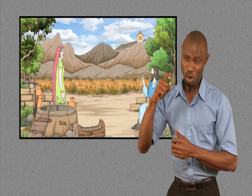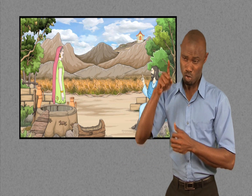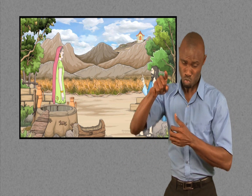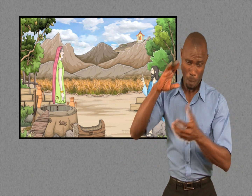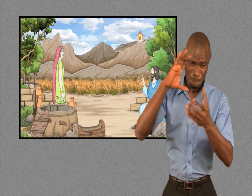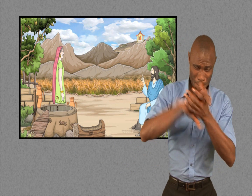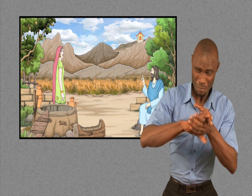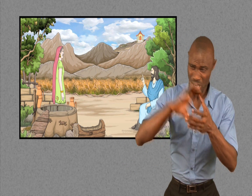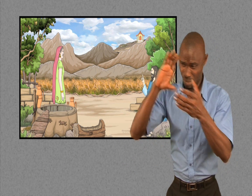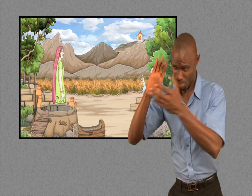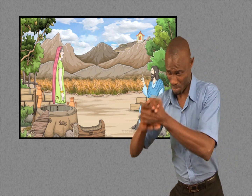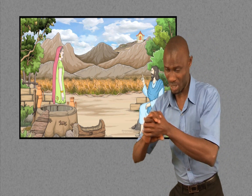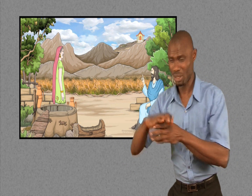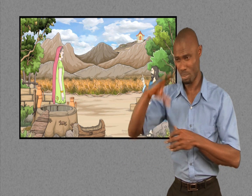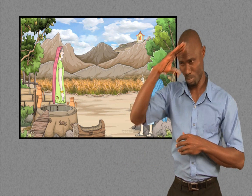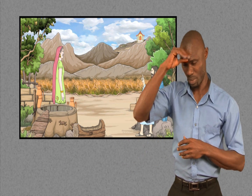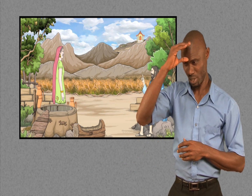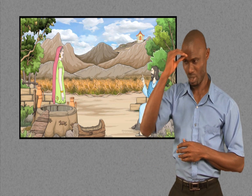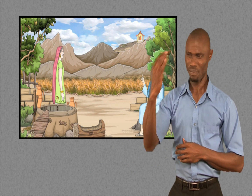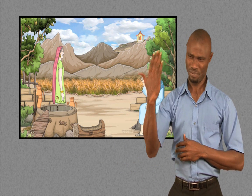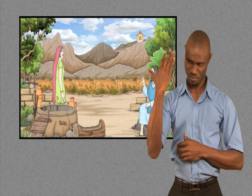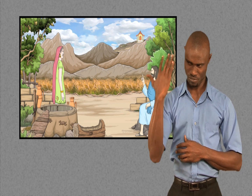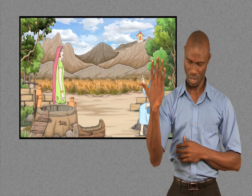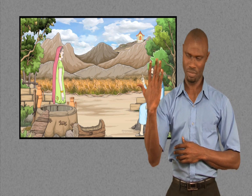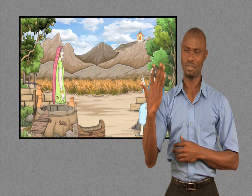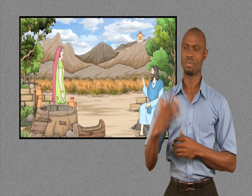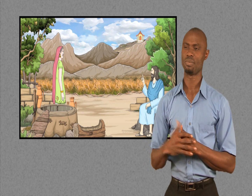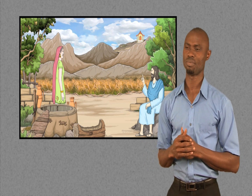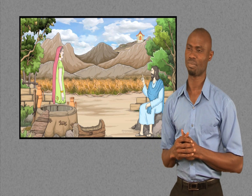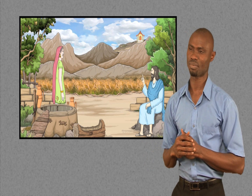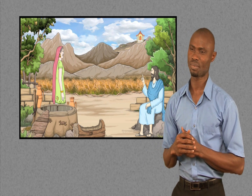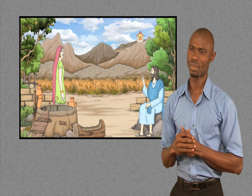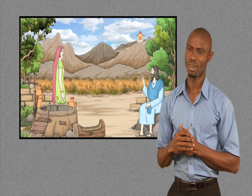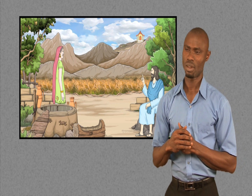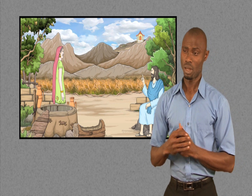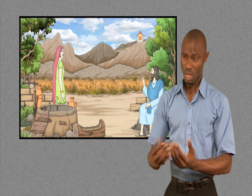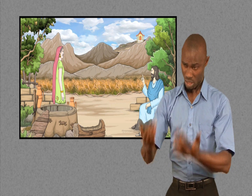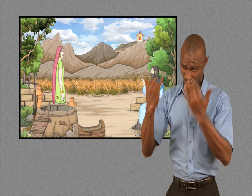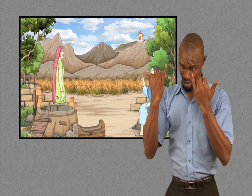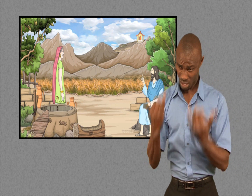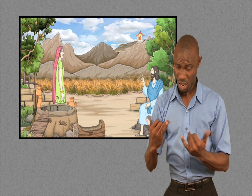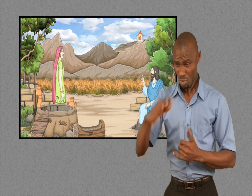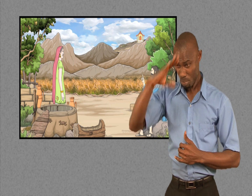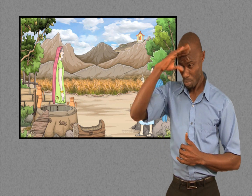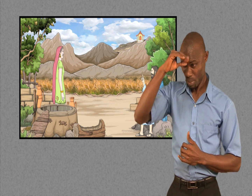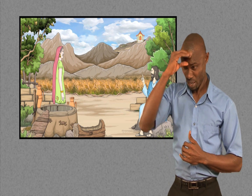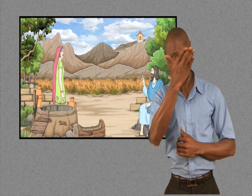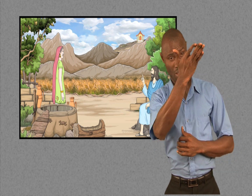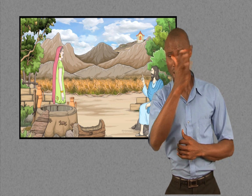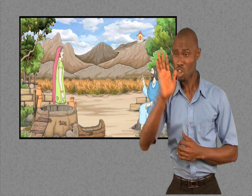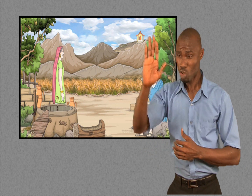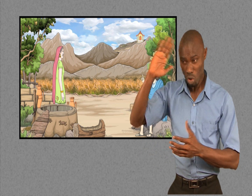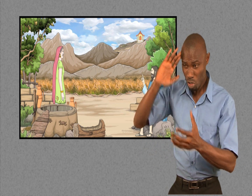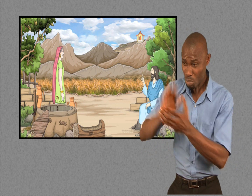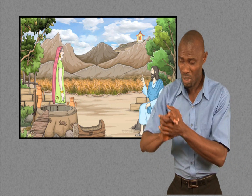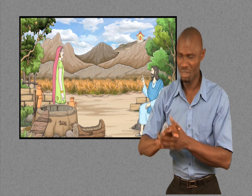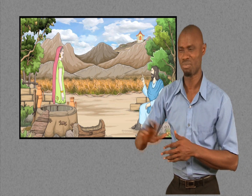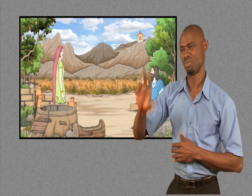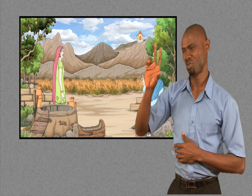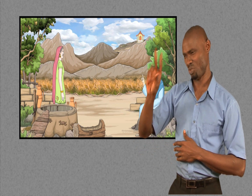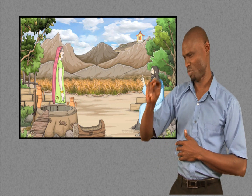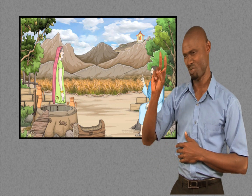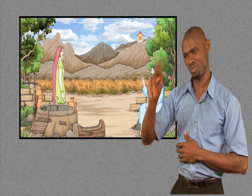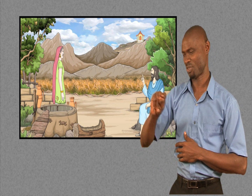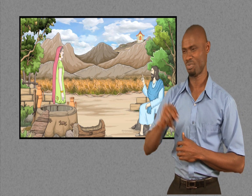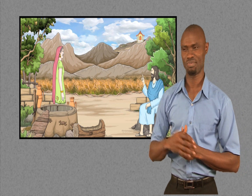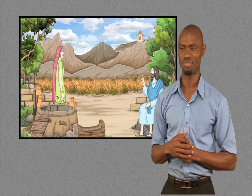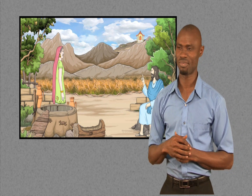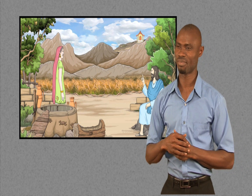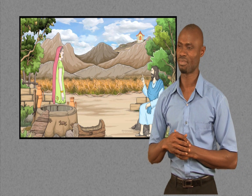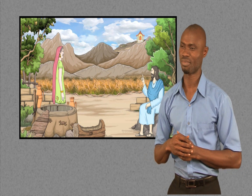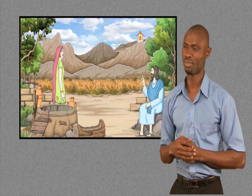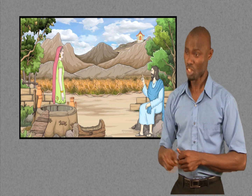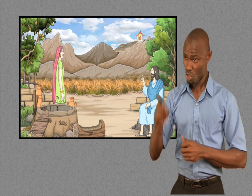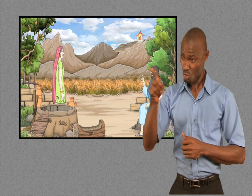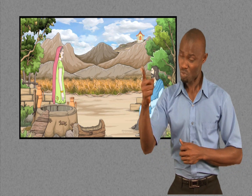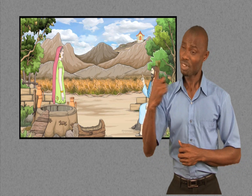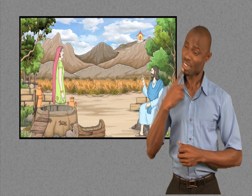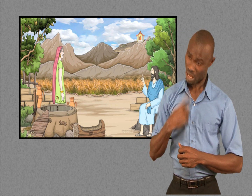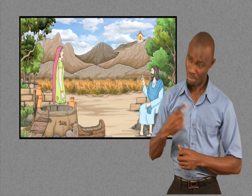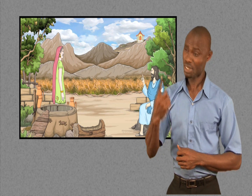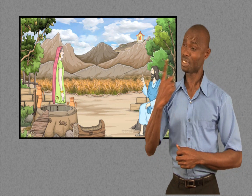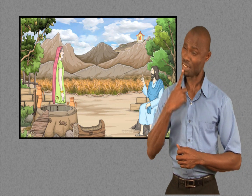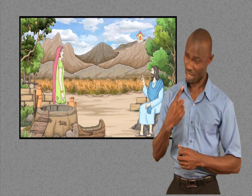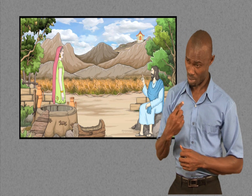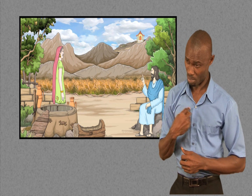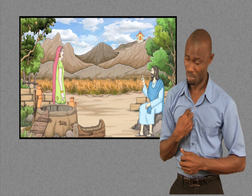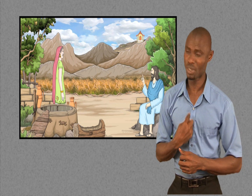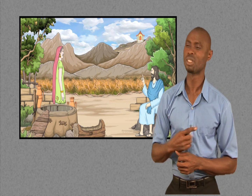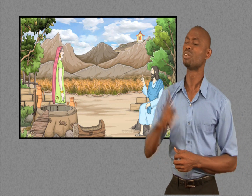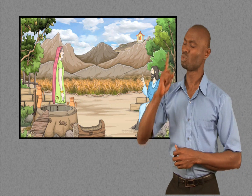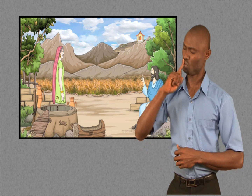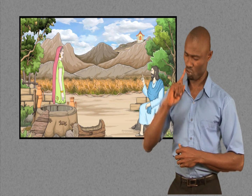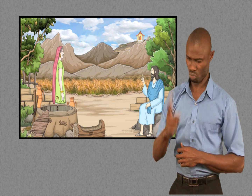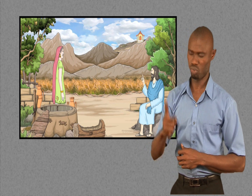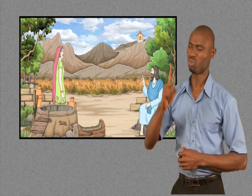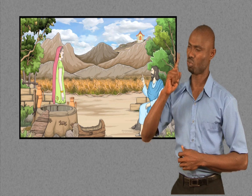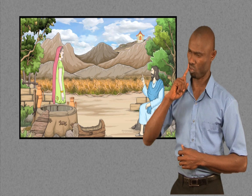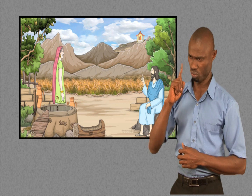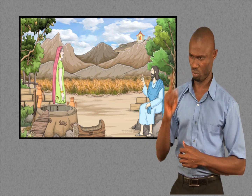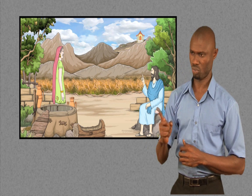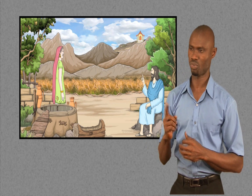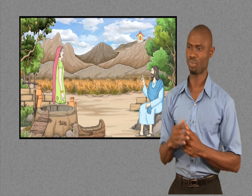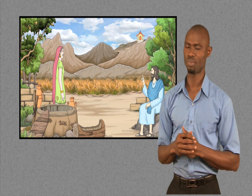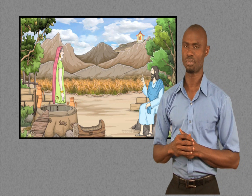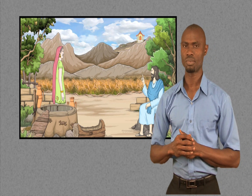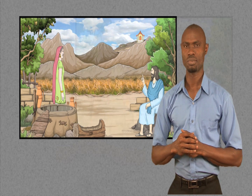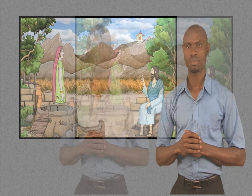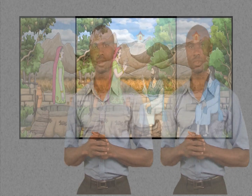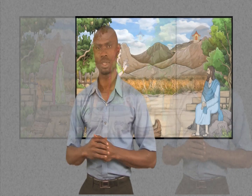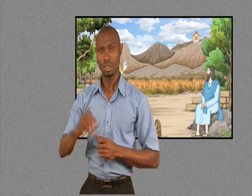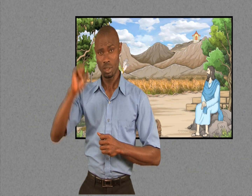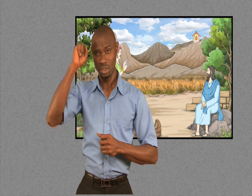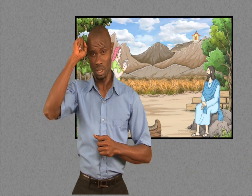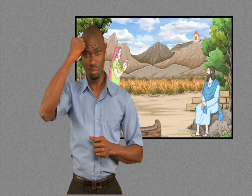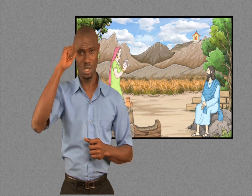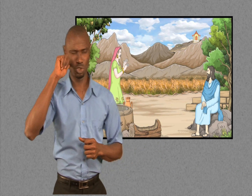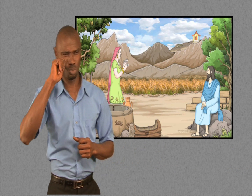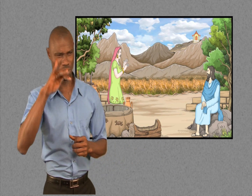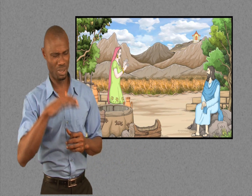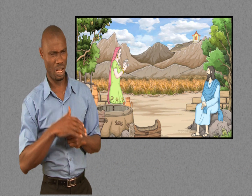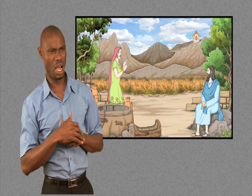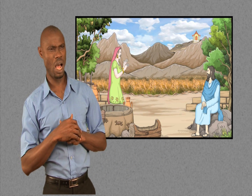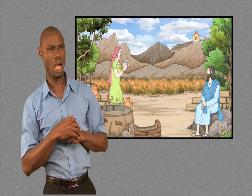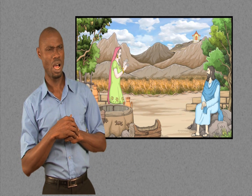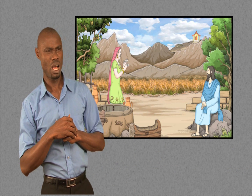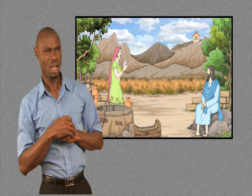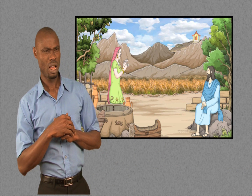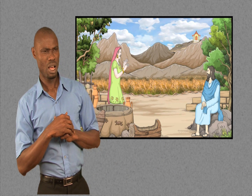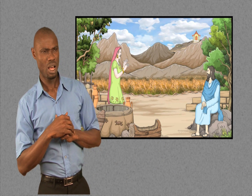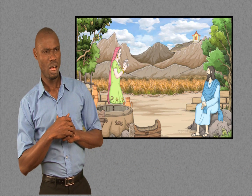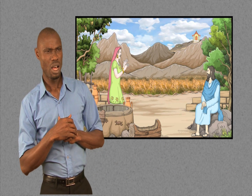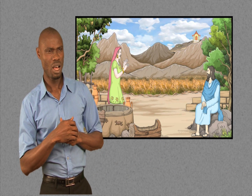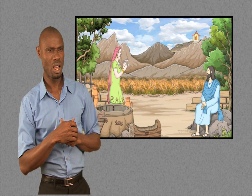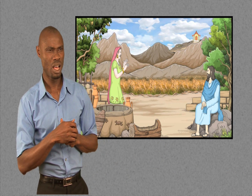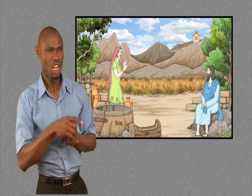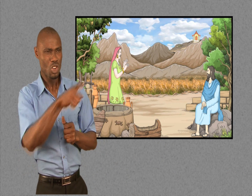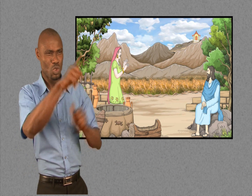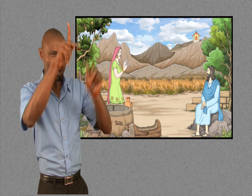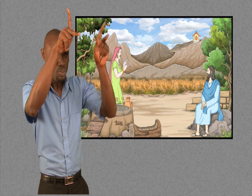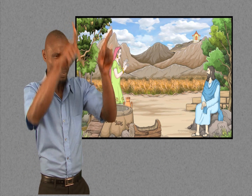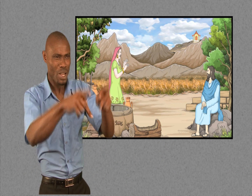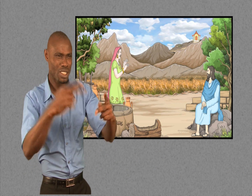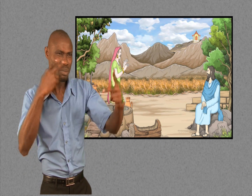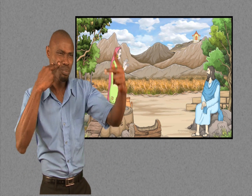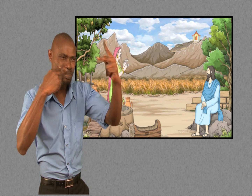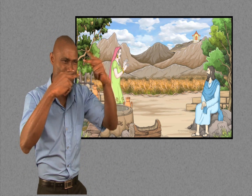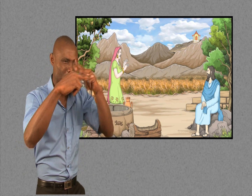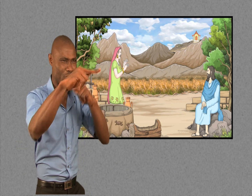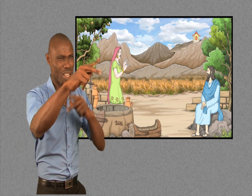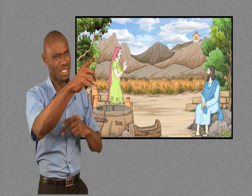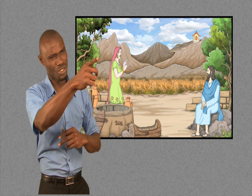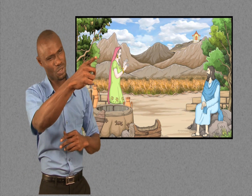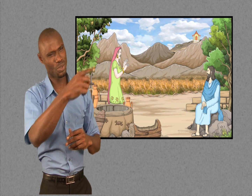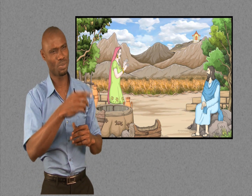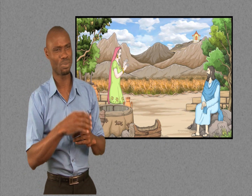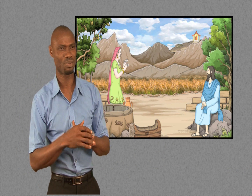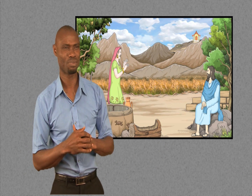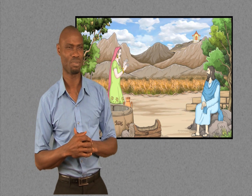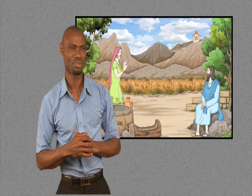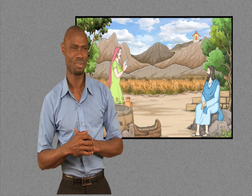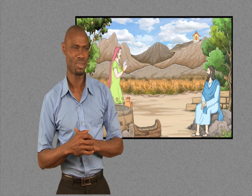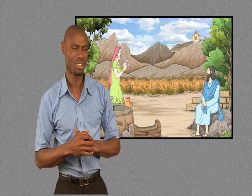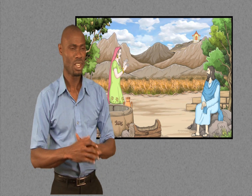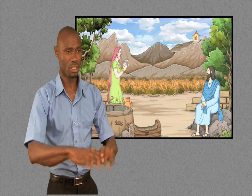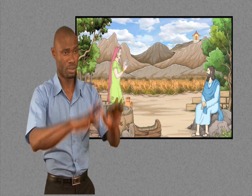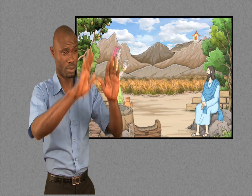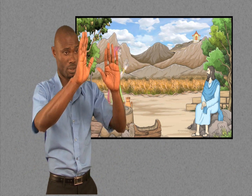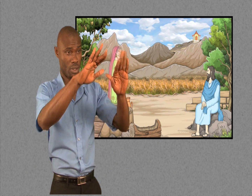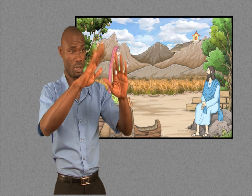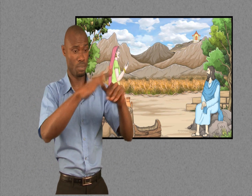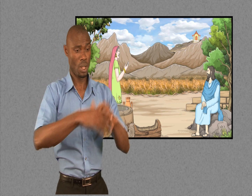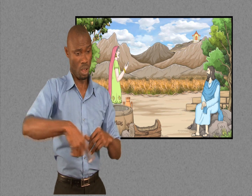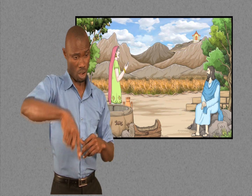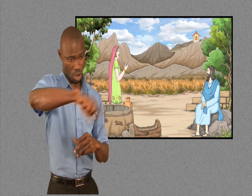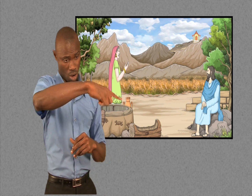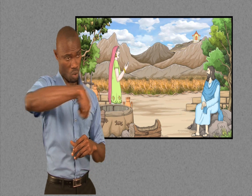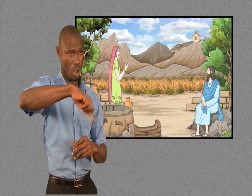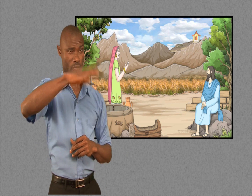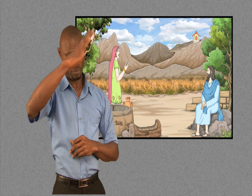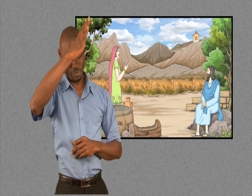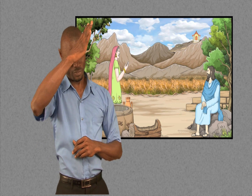In fact, you have had five husbands, and the man you now have is not your husband. You have spoken truthfully.”